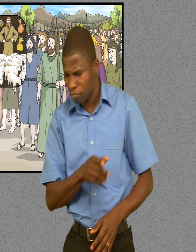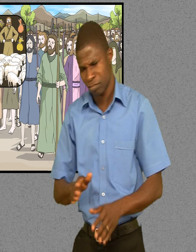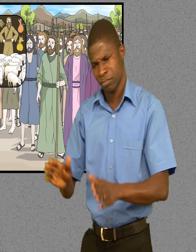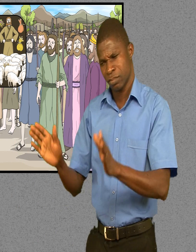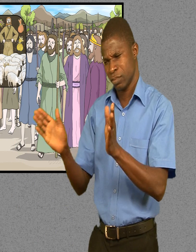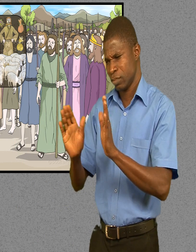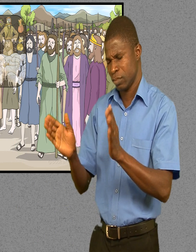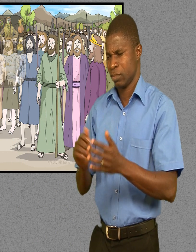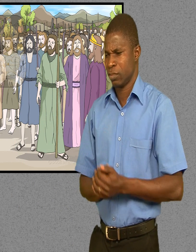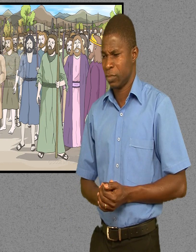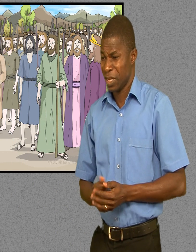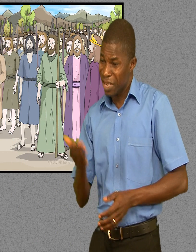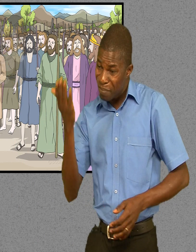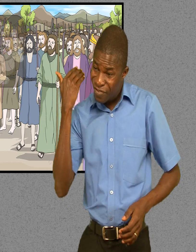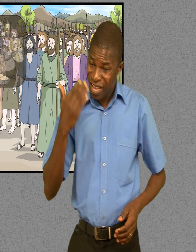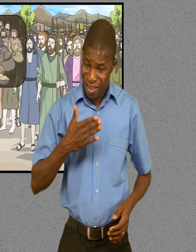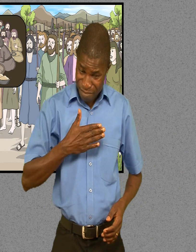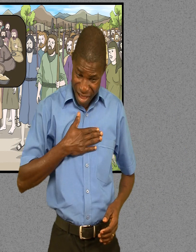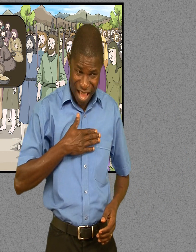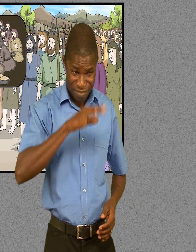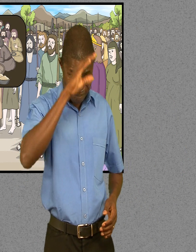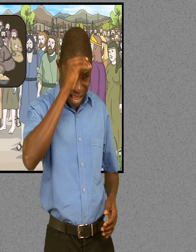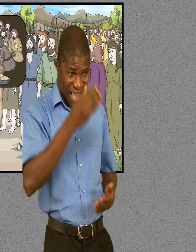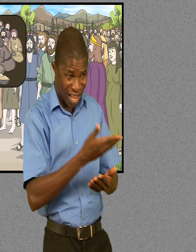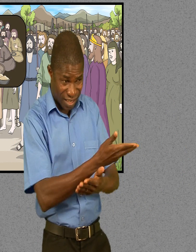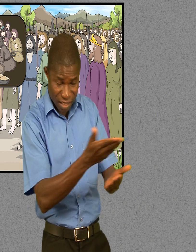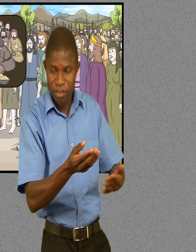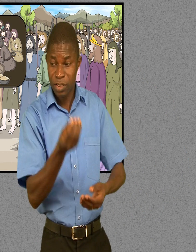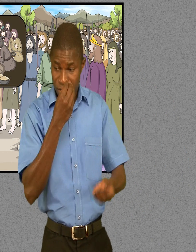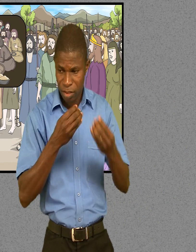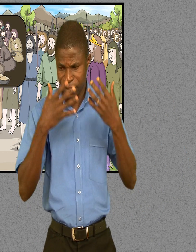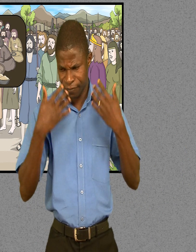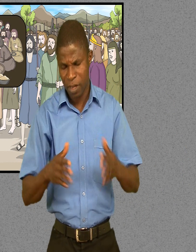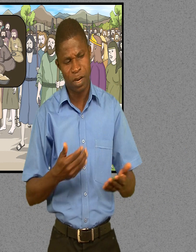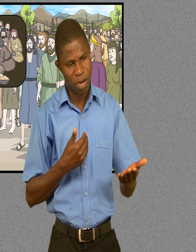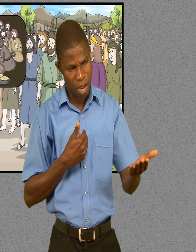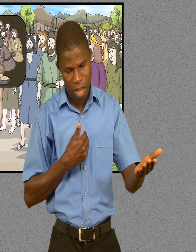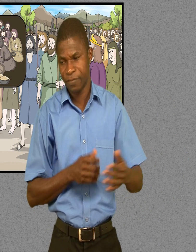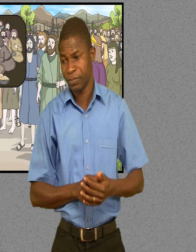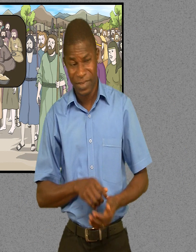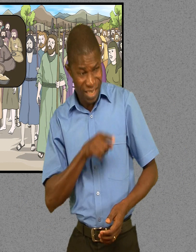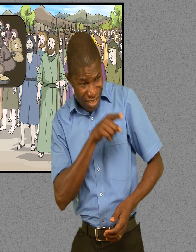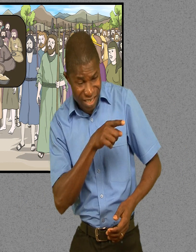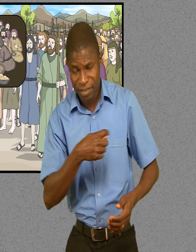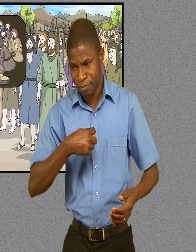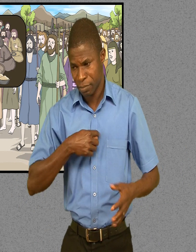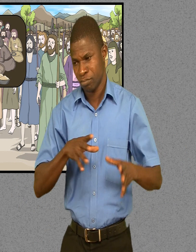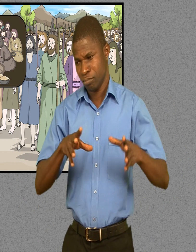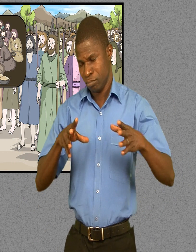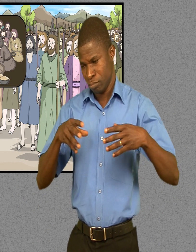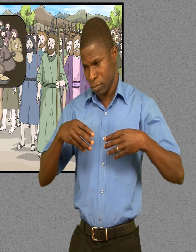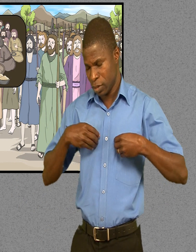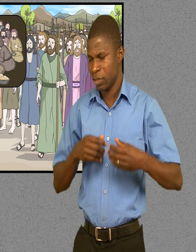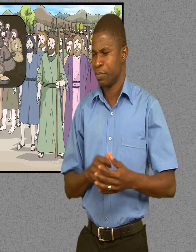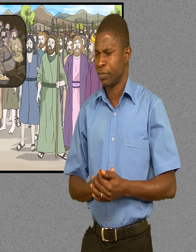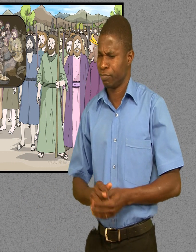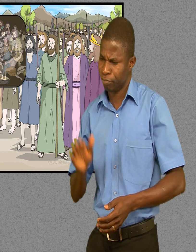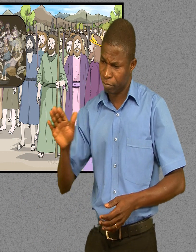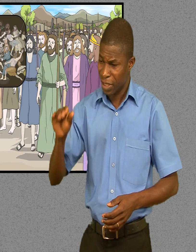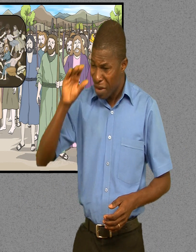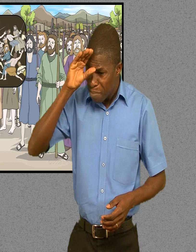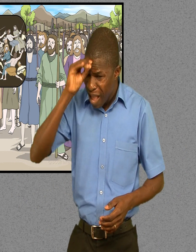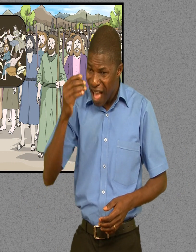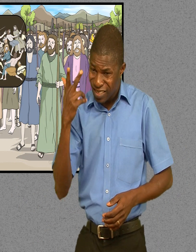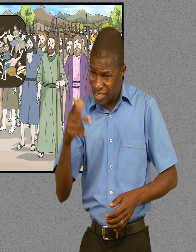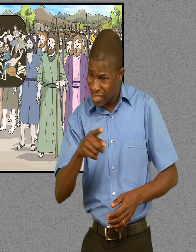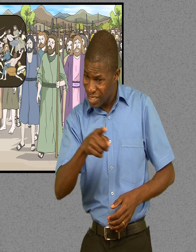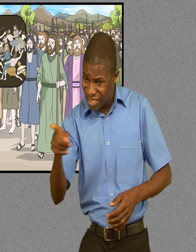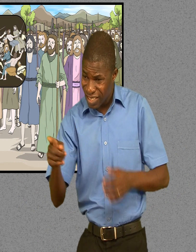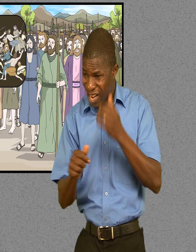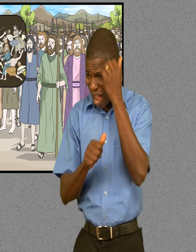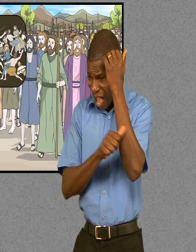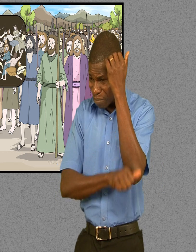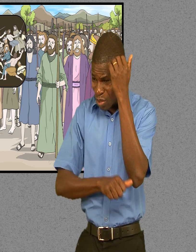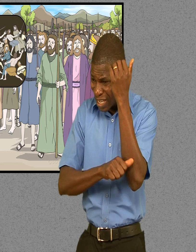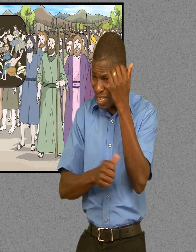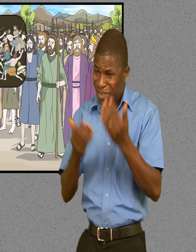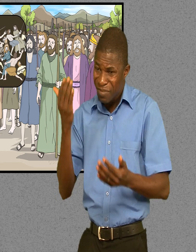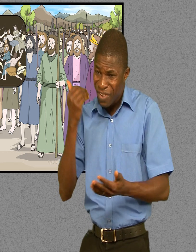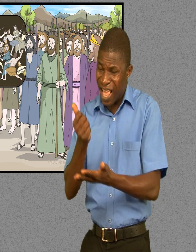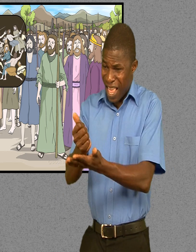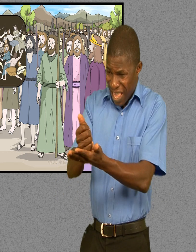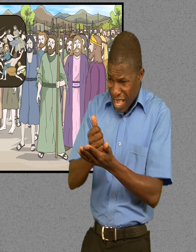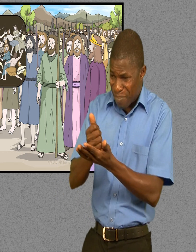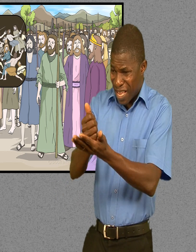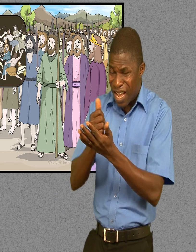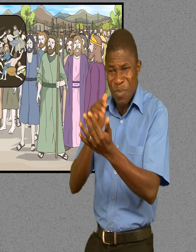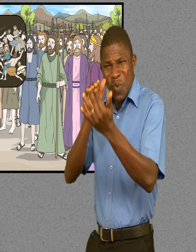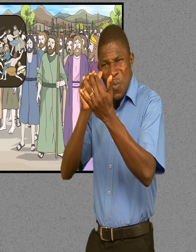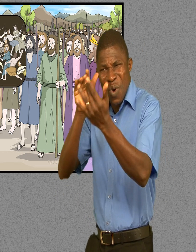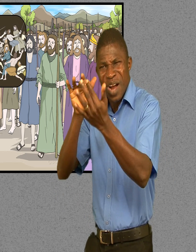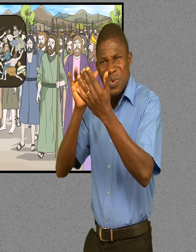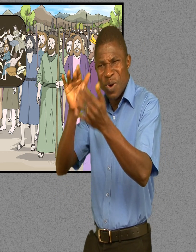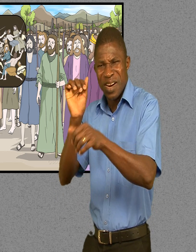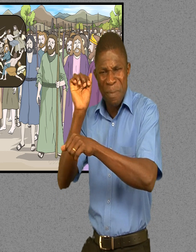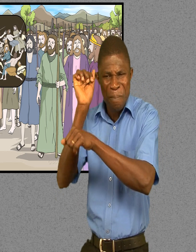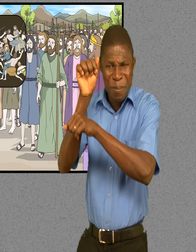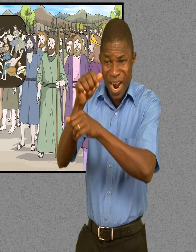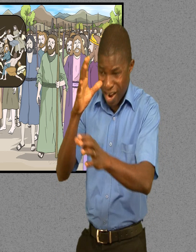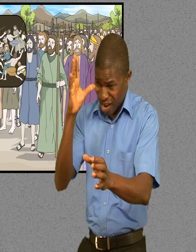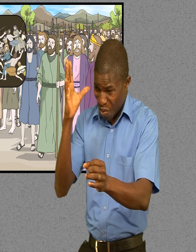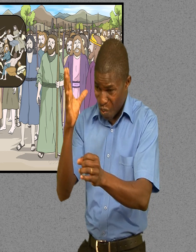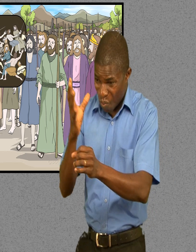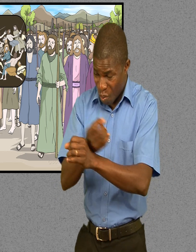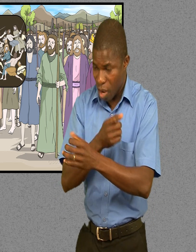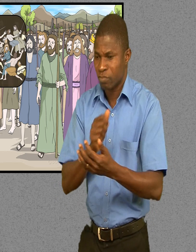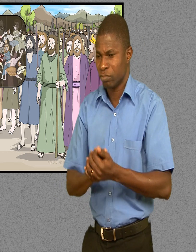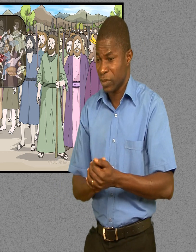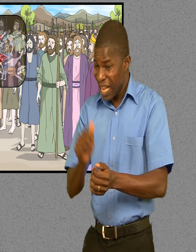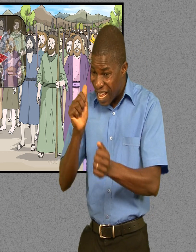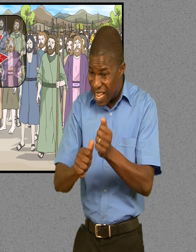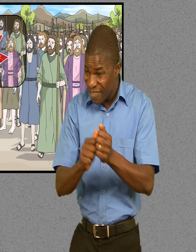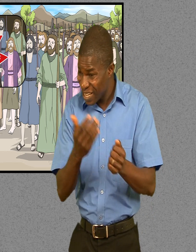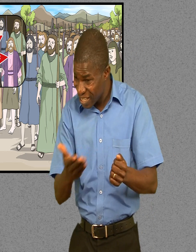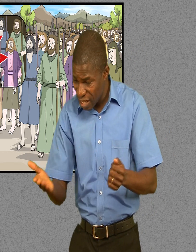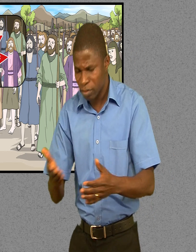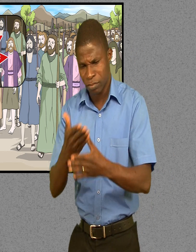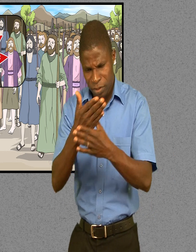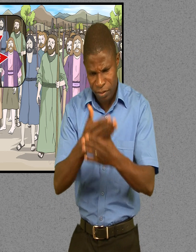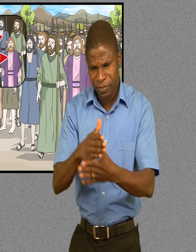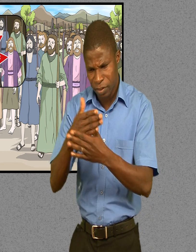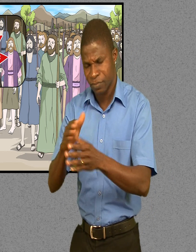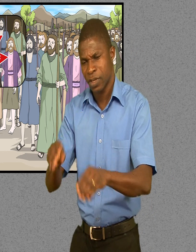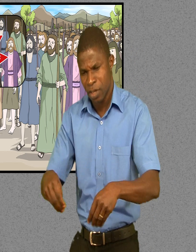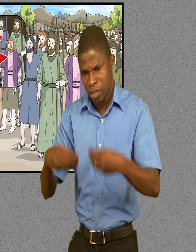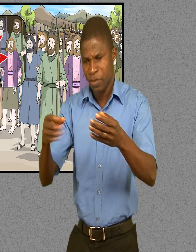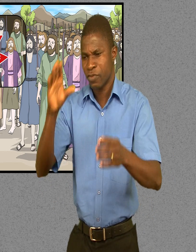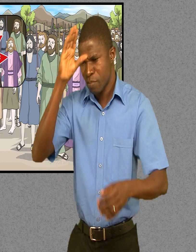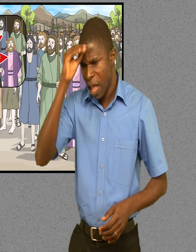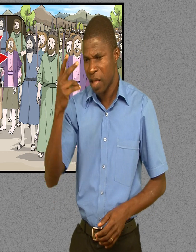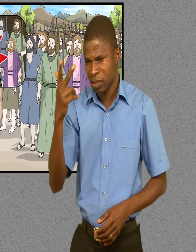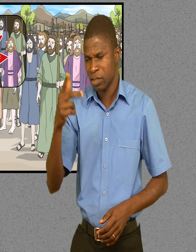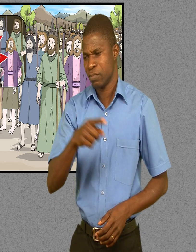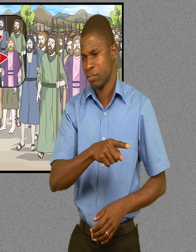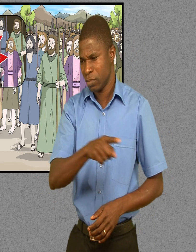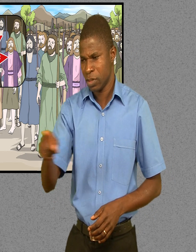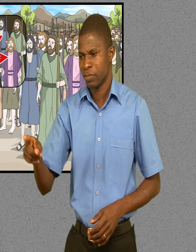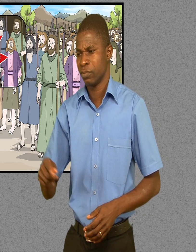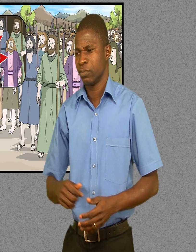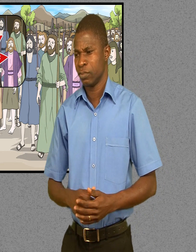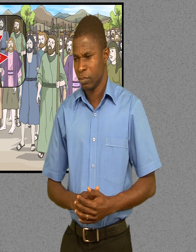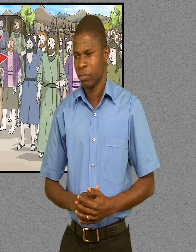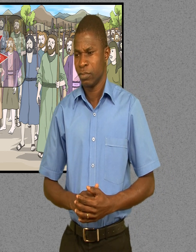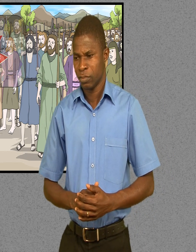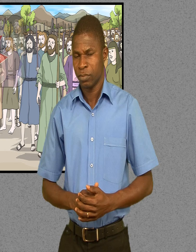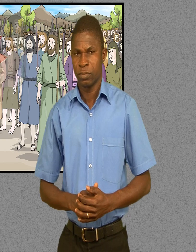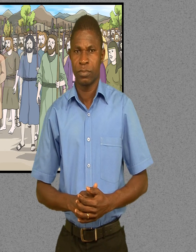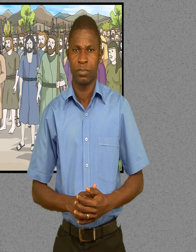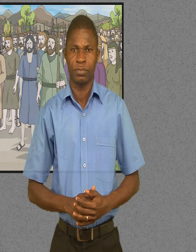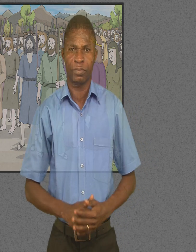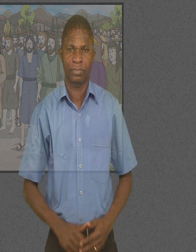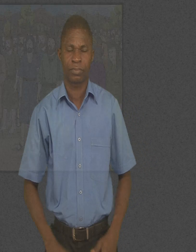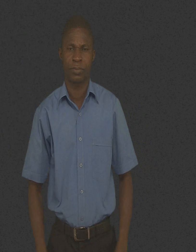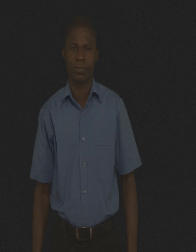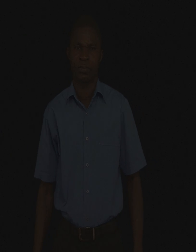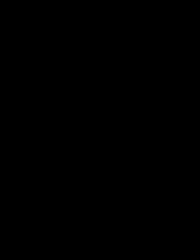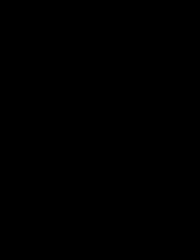I will accept nothing but what my men have eaten and the share for the men who went with me—Aner, Eshcol, and Mamre. They may take their portion.”